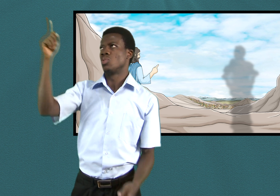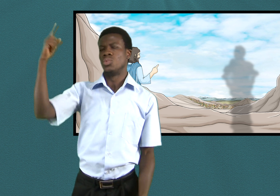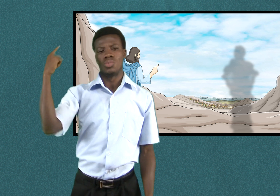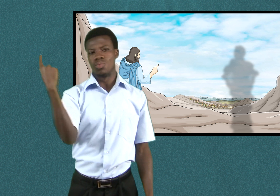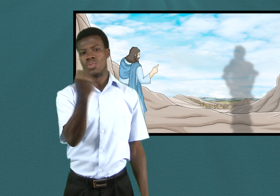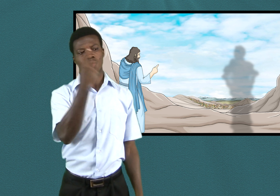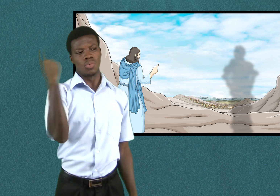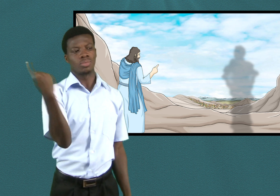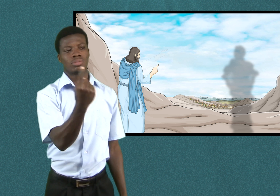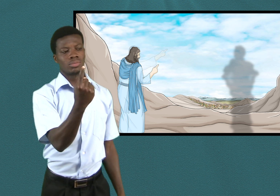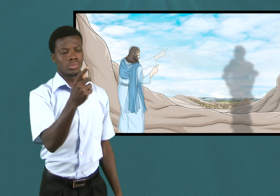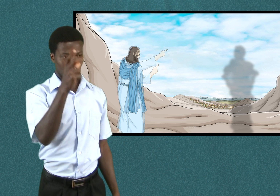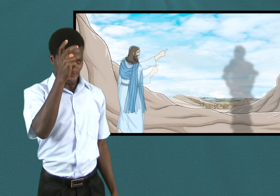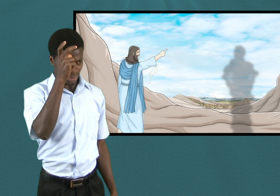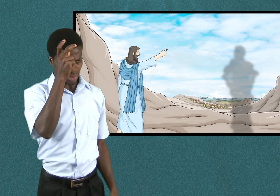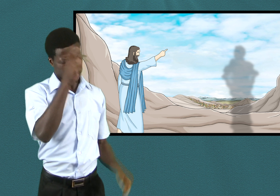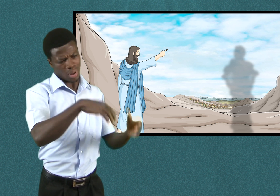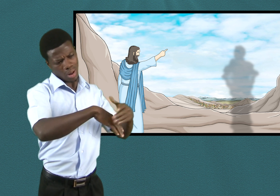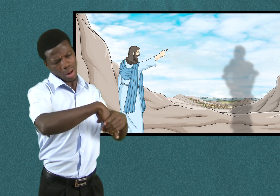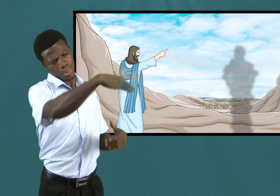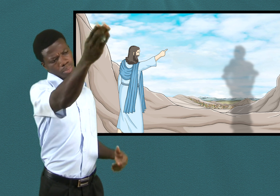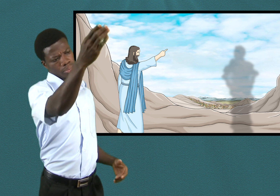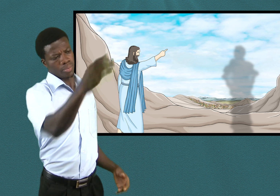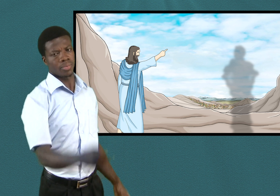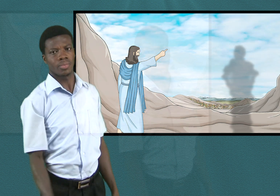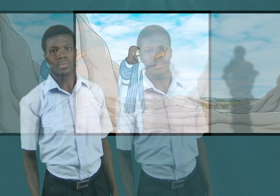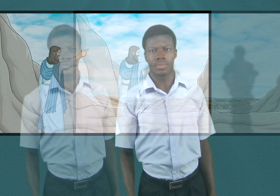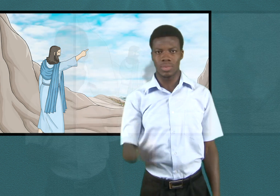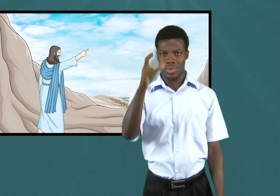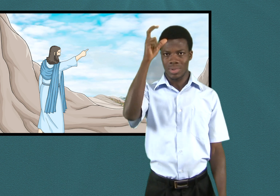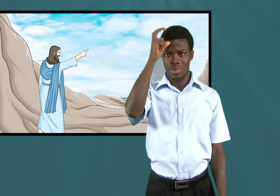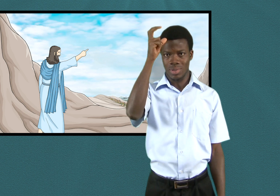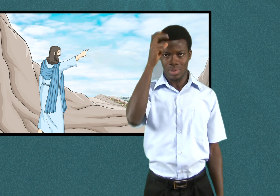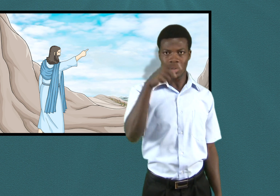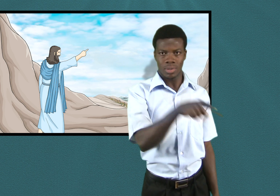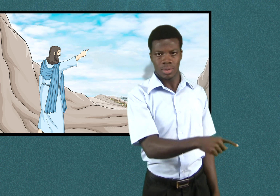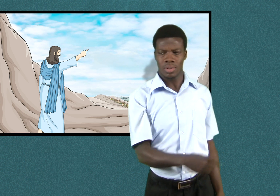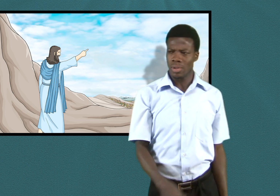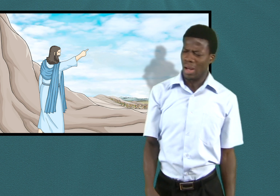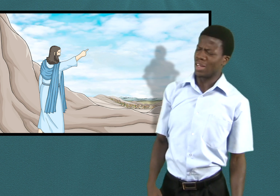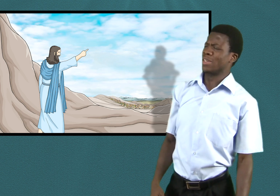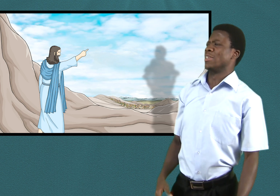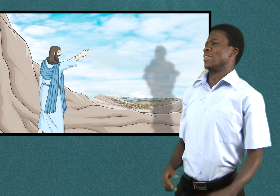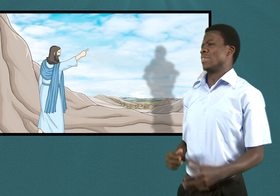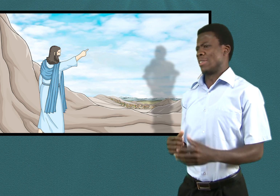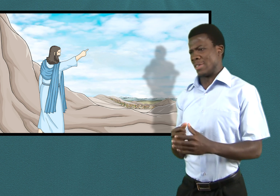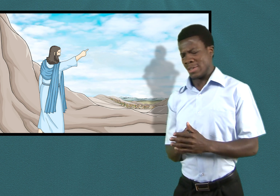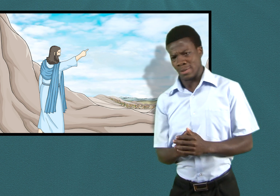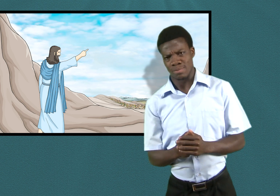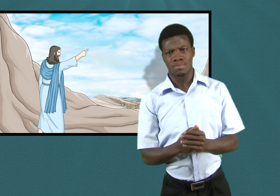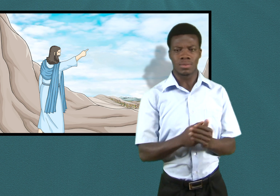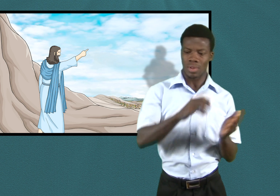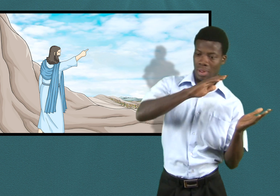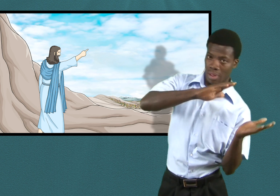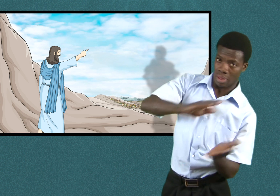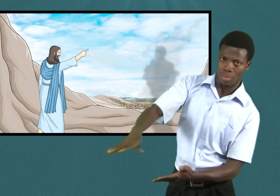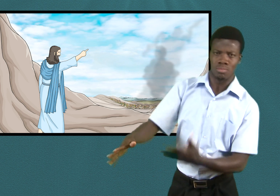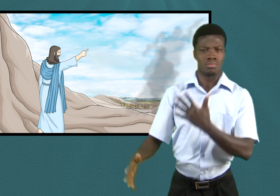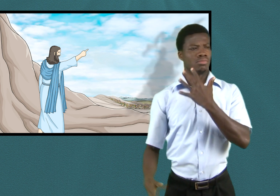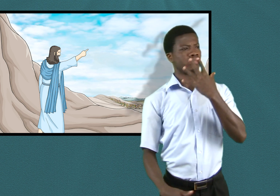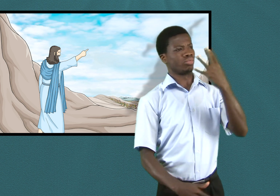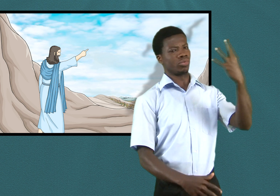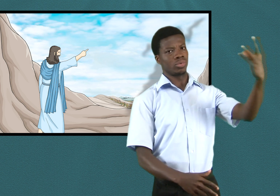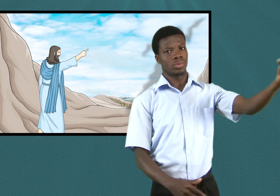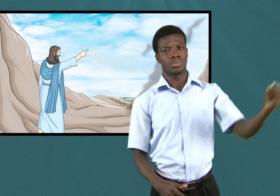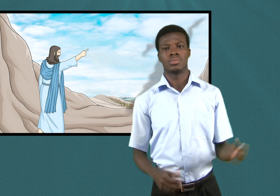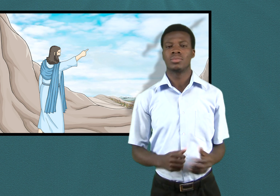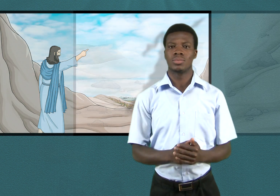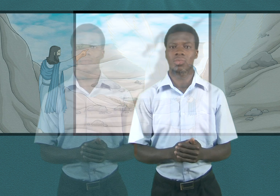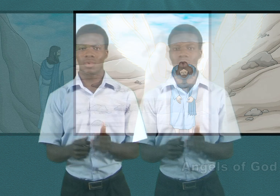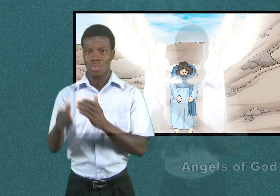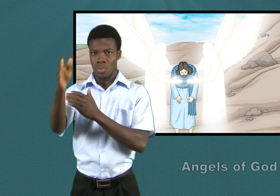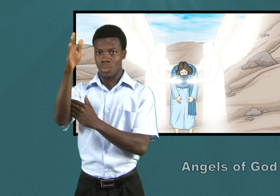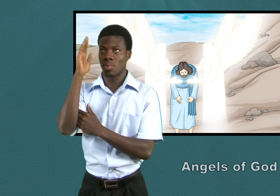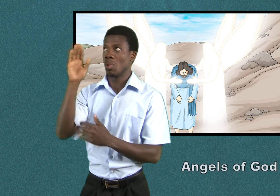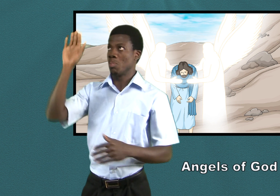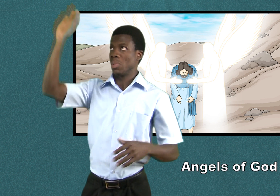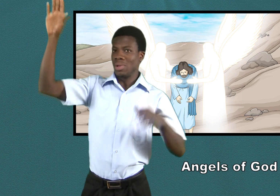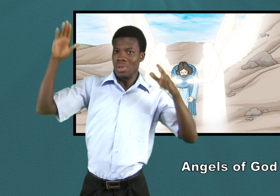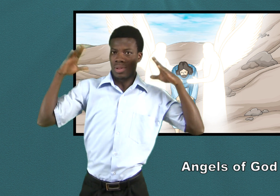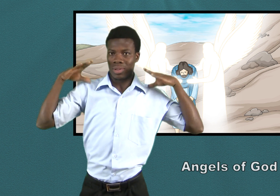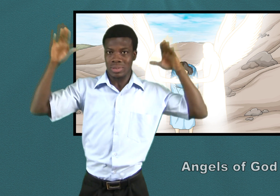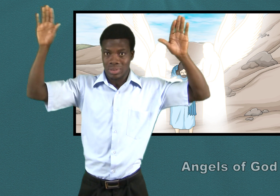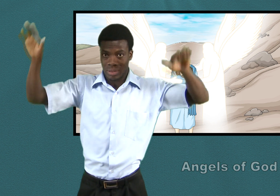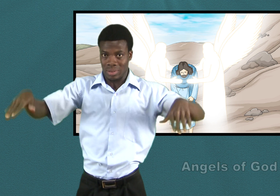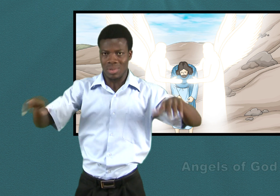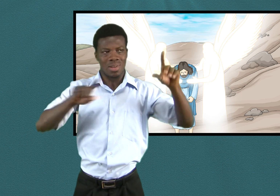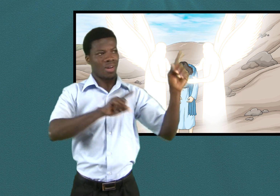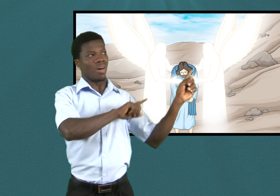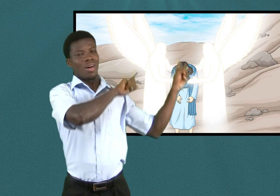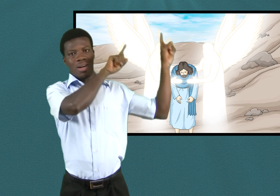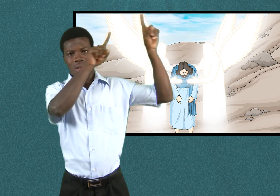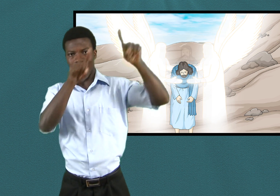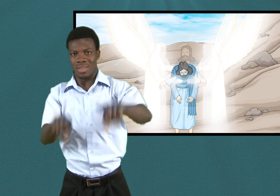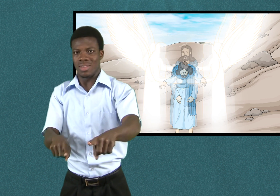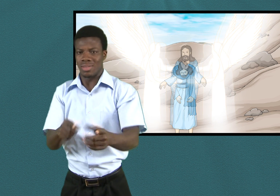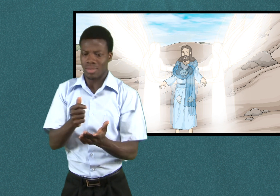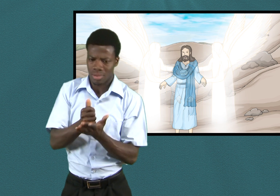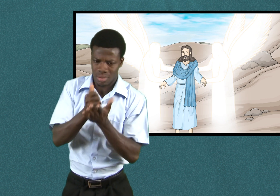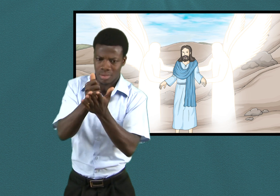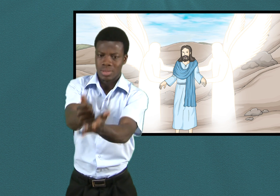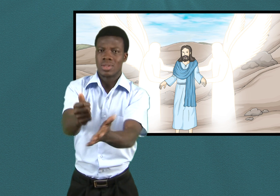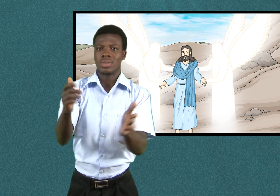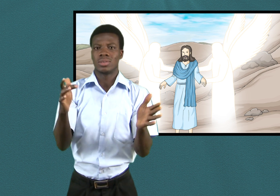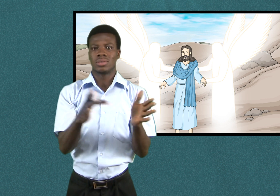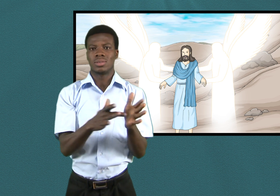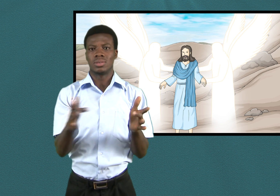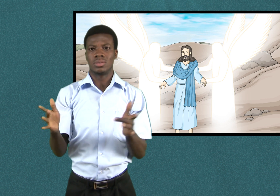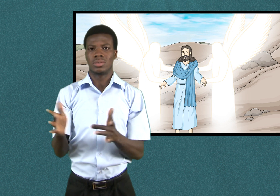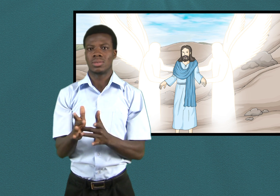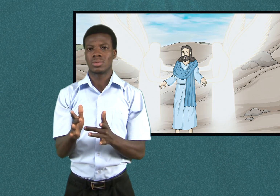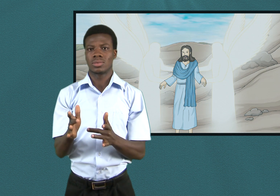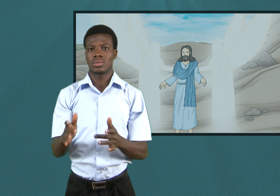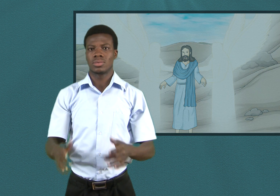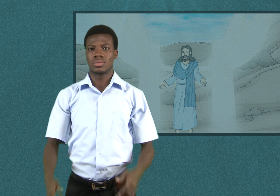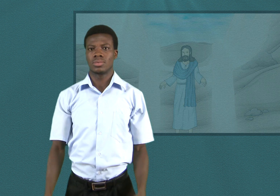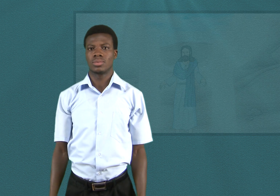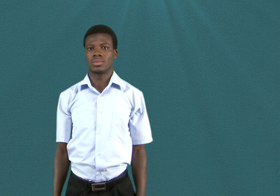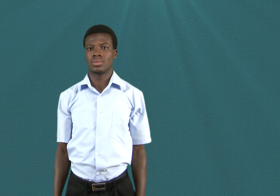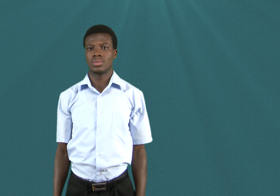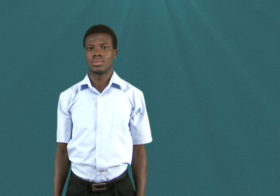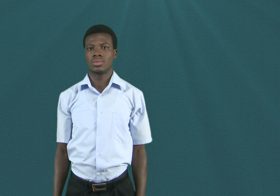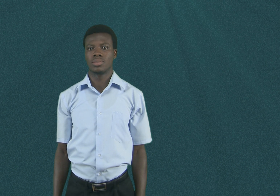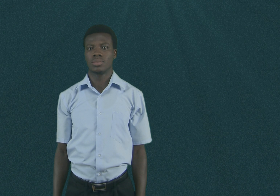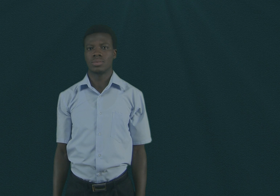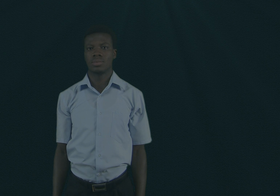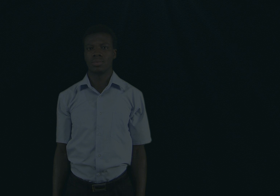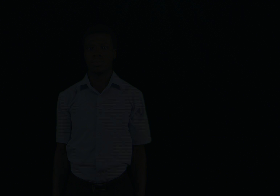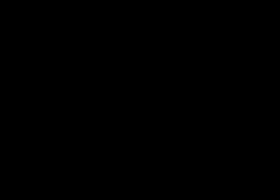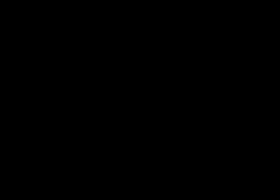“Away from Me, Satan!” Jesus declared. “For it is written: ‘Worship the Lord your God and serve Him only.’” Then the devil left Him, and angels came and ministered to Him.